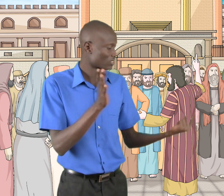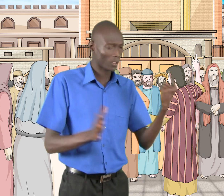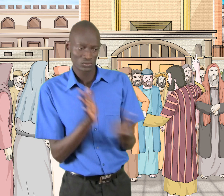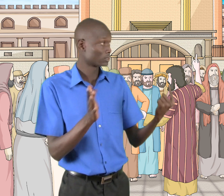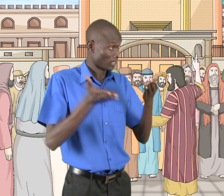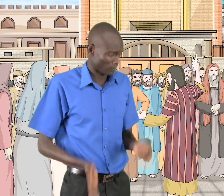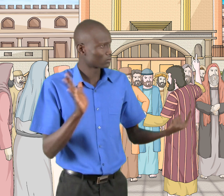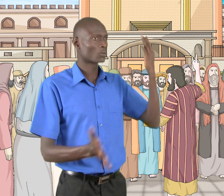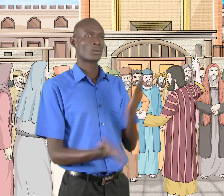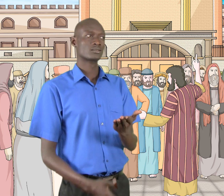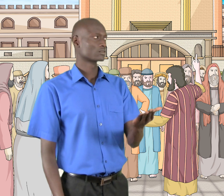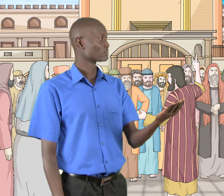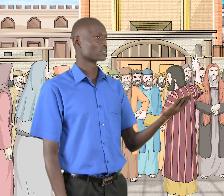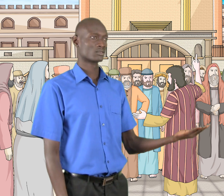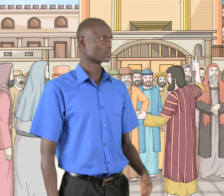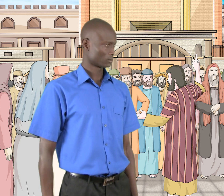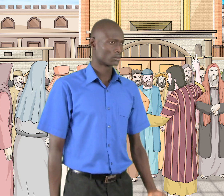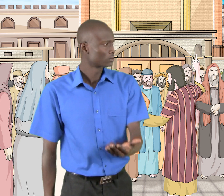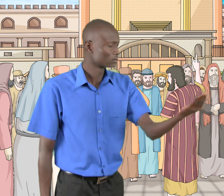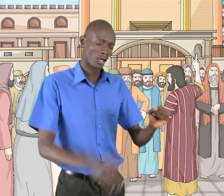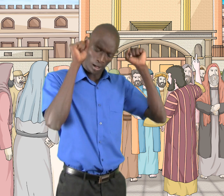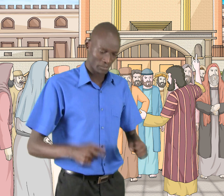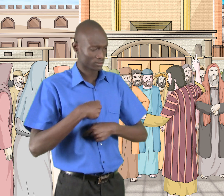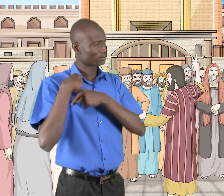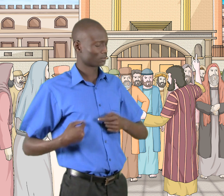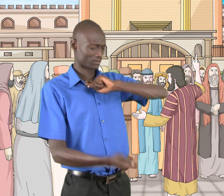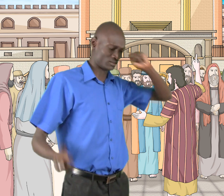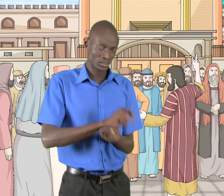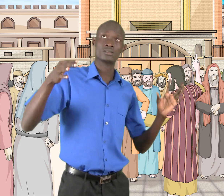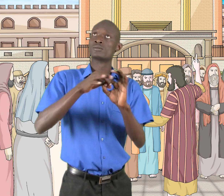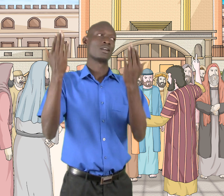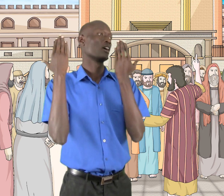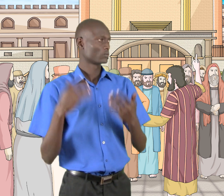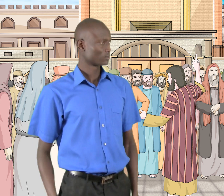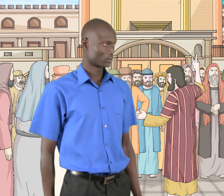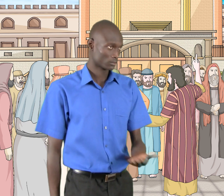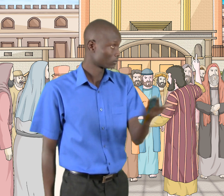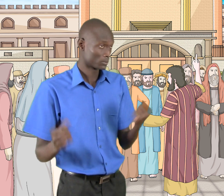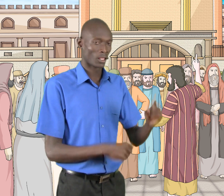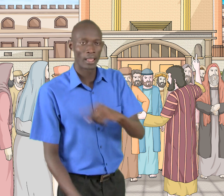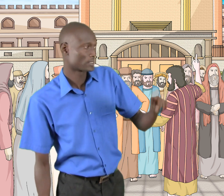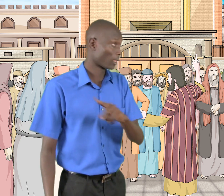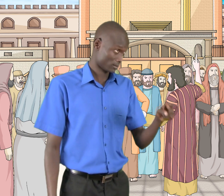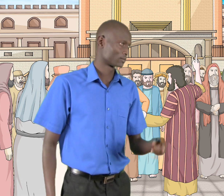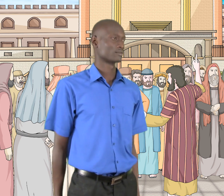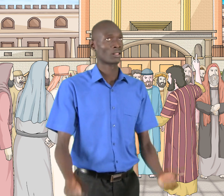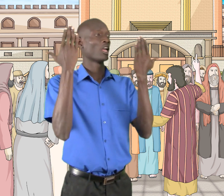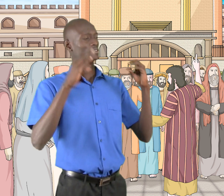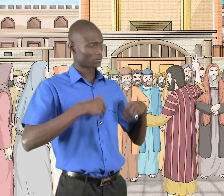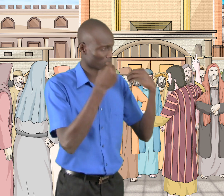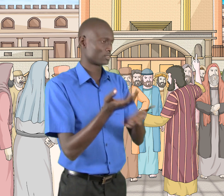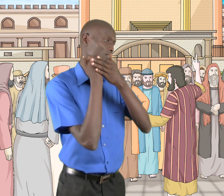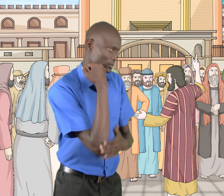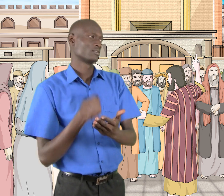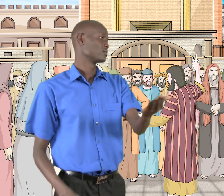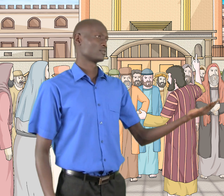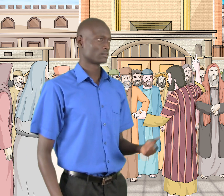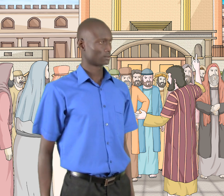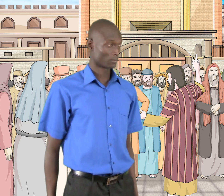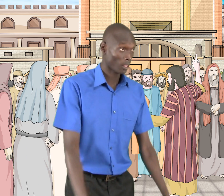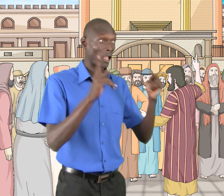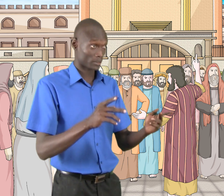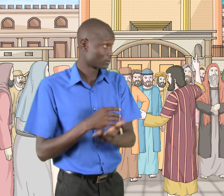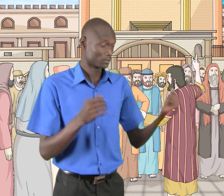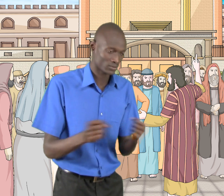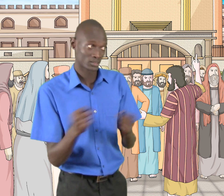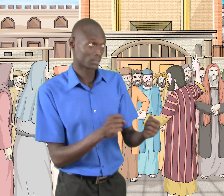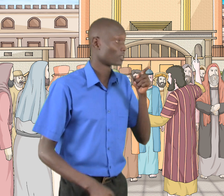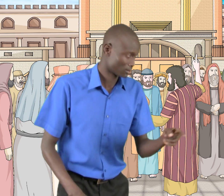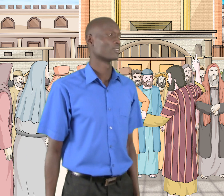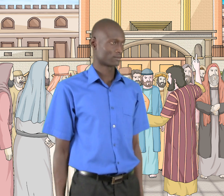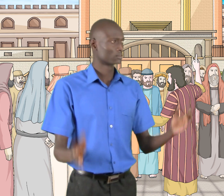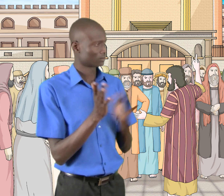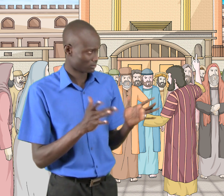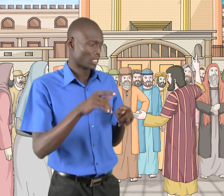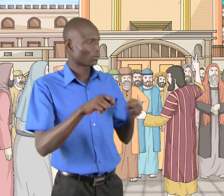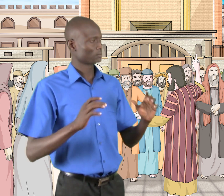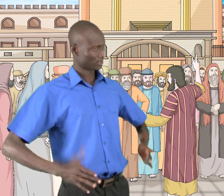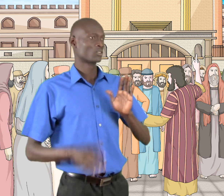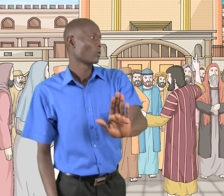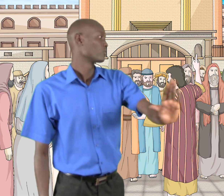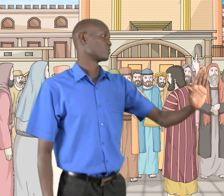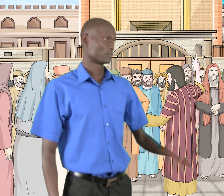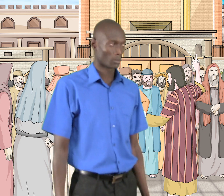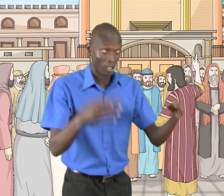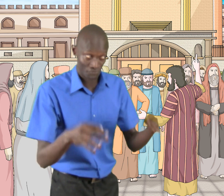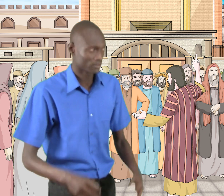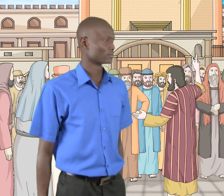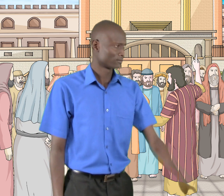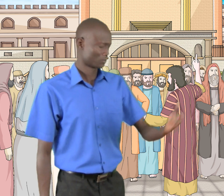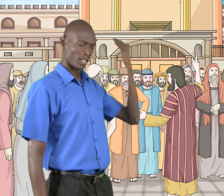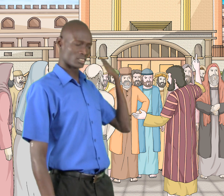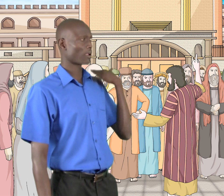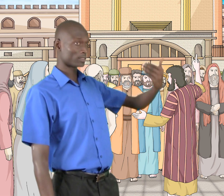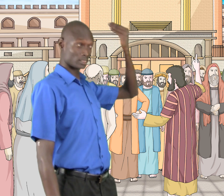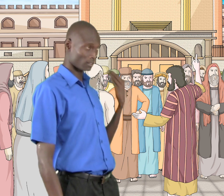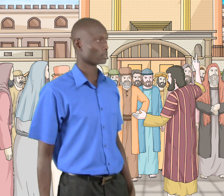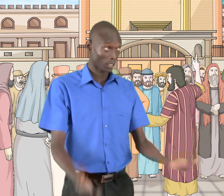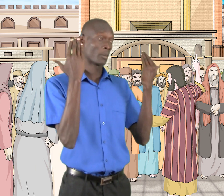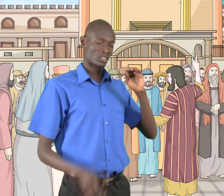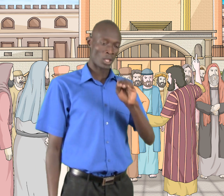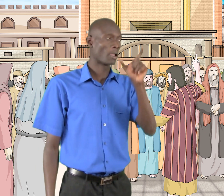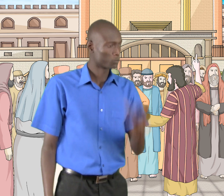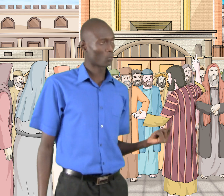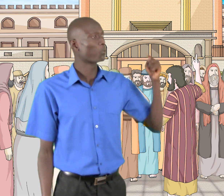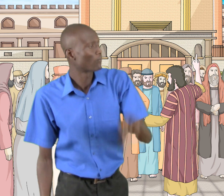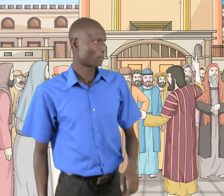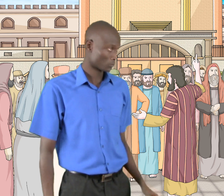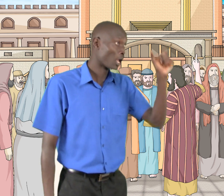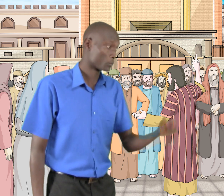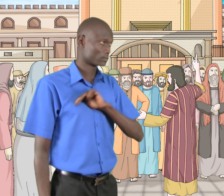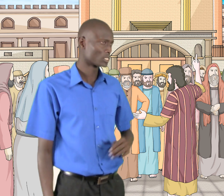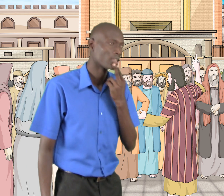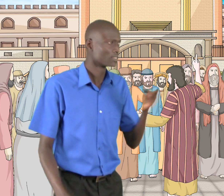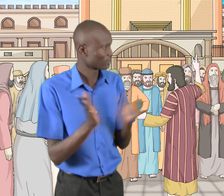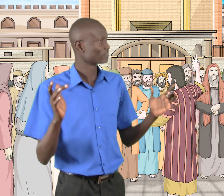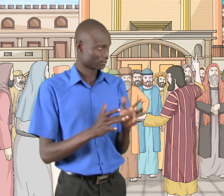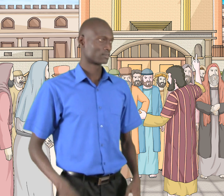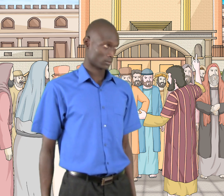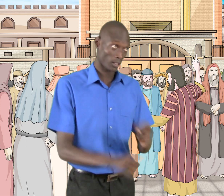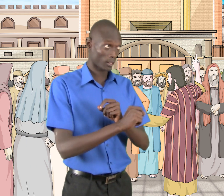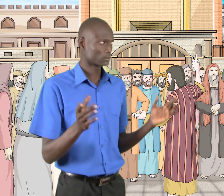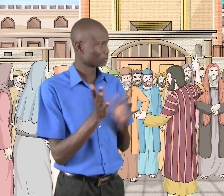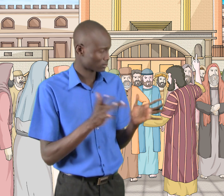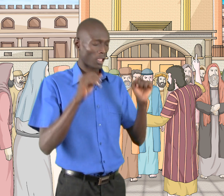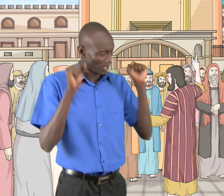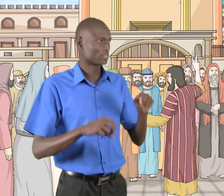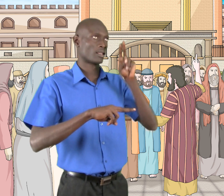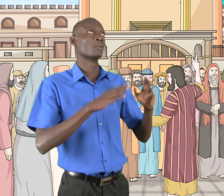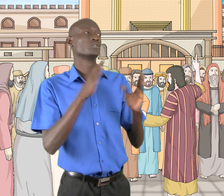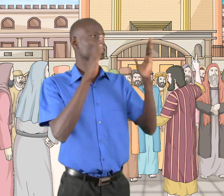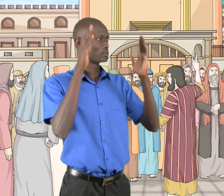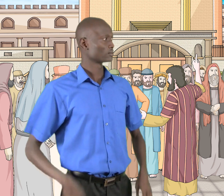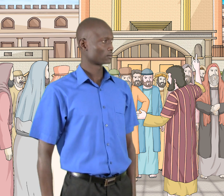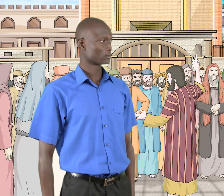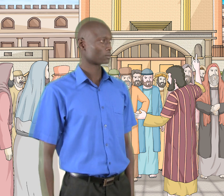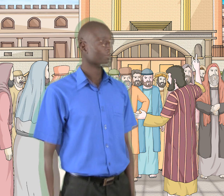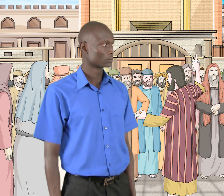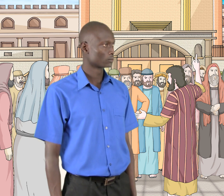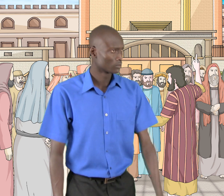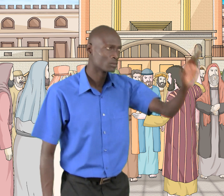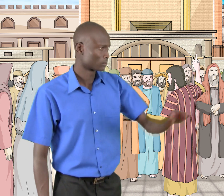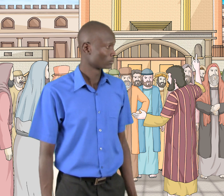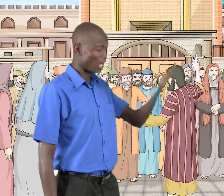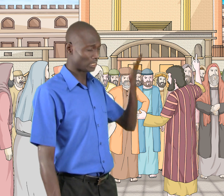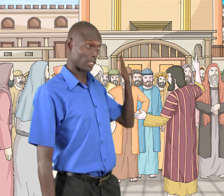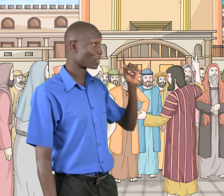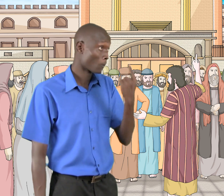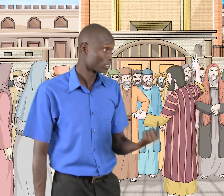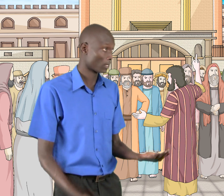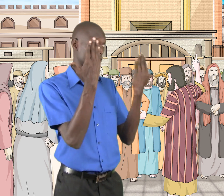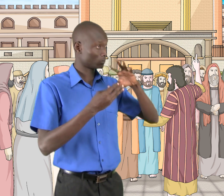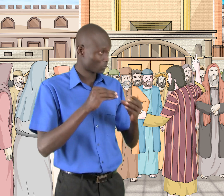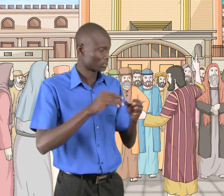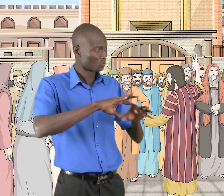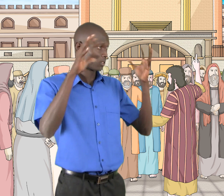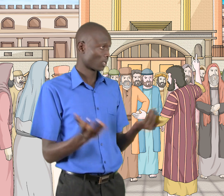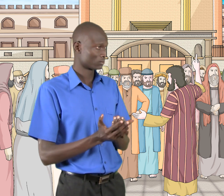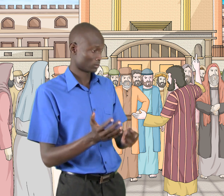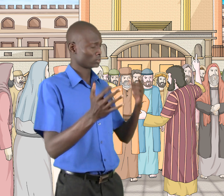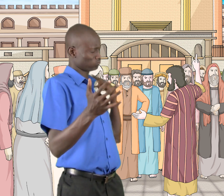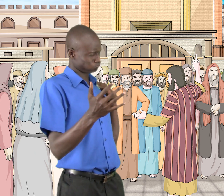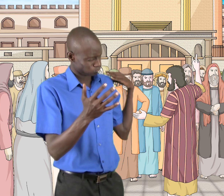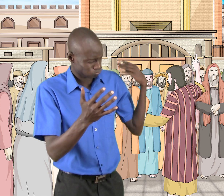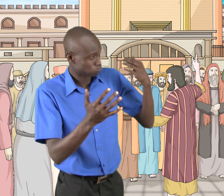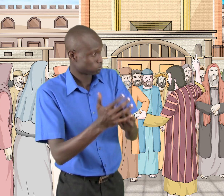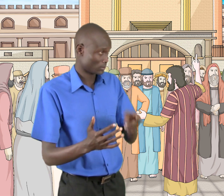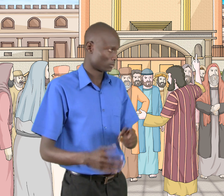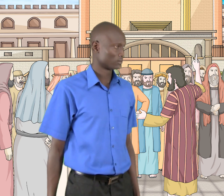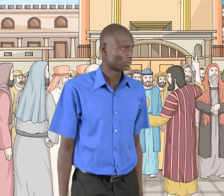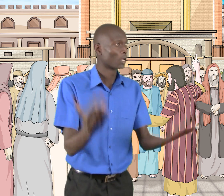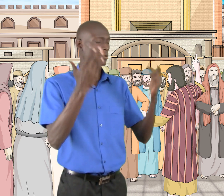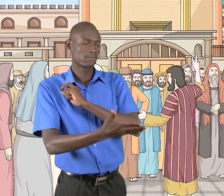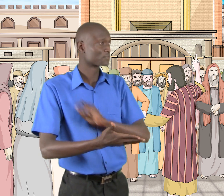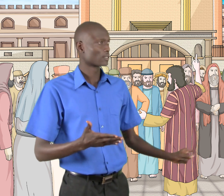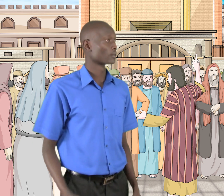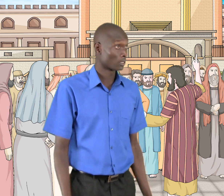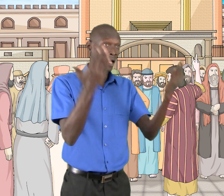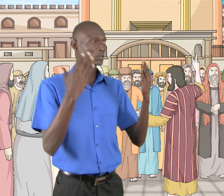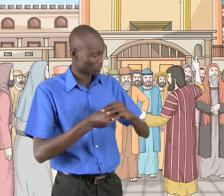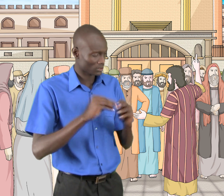Repent, then, and turn back, so that your sins may be wiped away, that times of refreshing may come from the presence of the Lord, and that He may send Jesus, the Christ, who has been appointed for you.